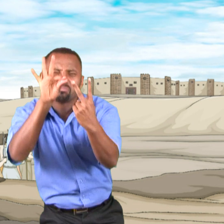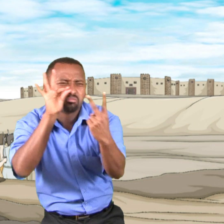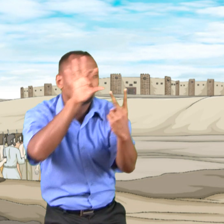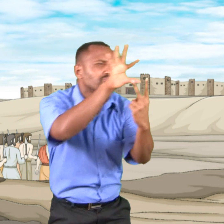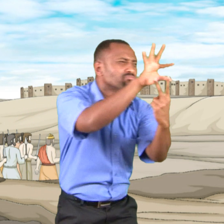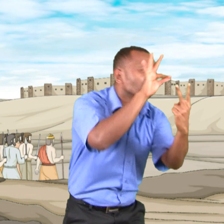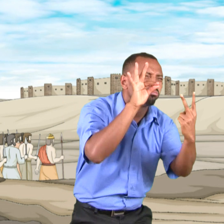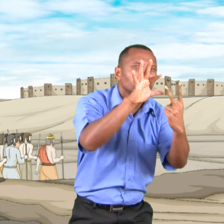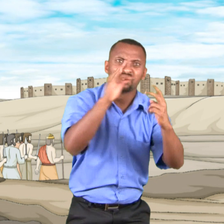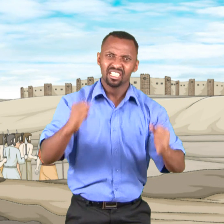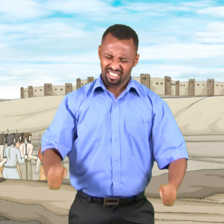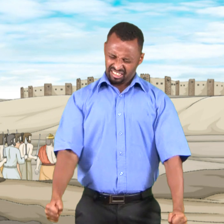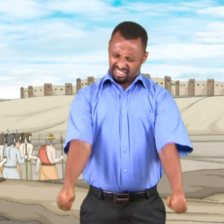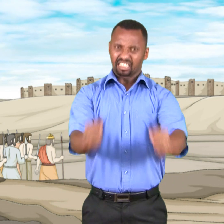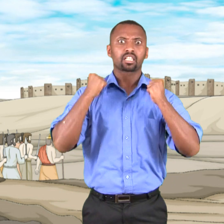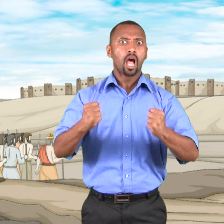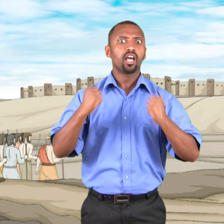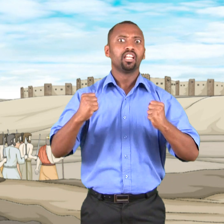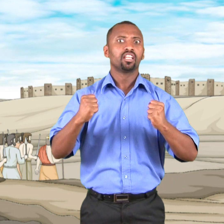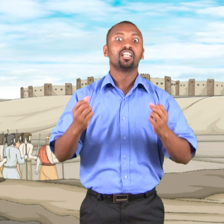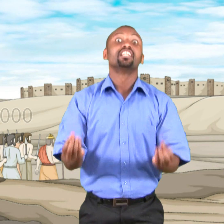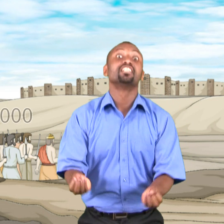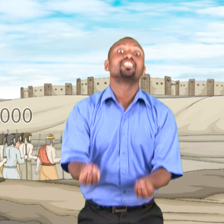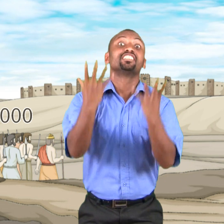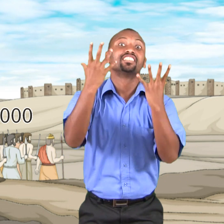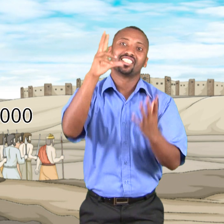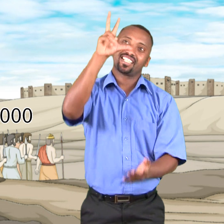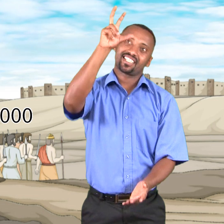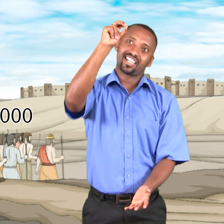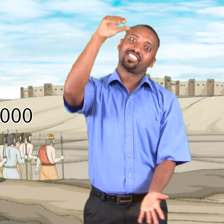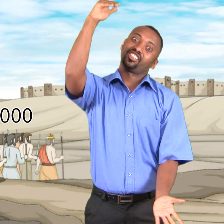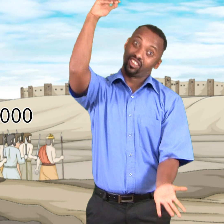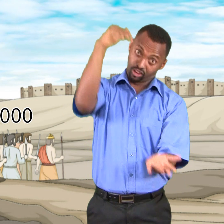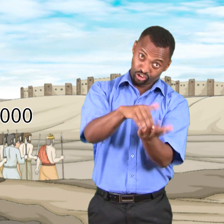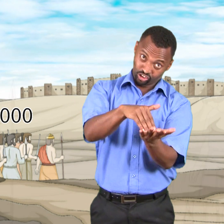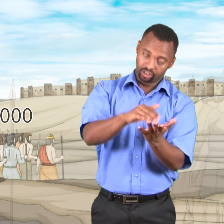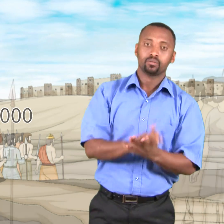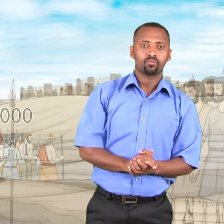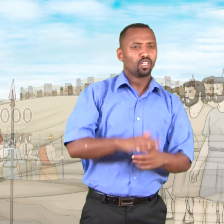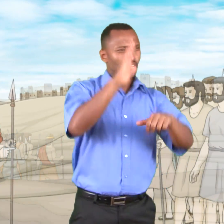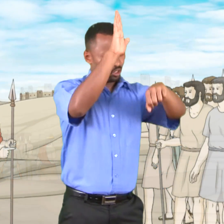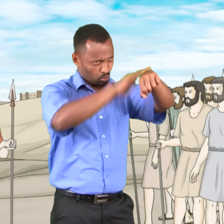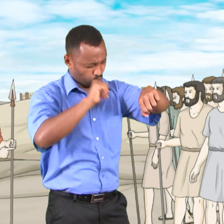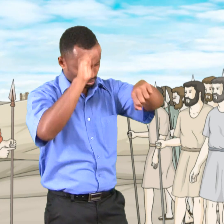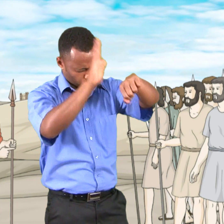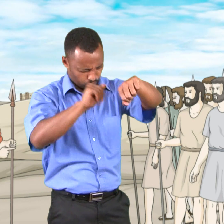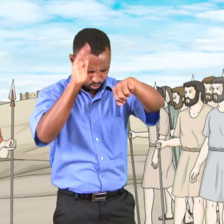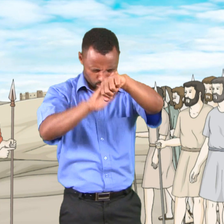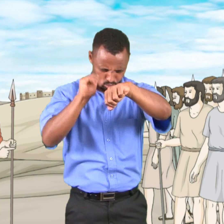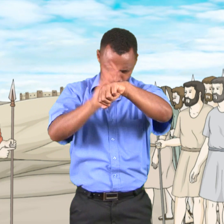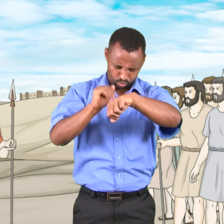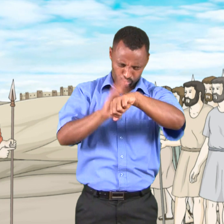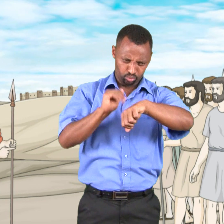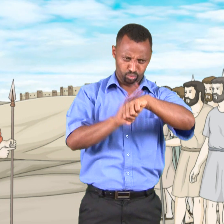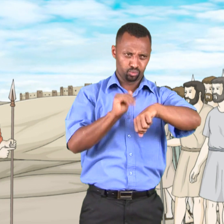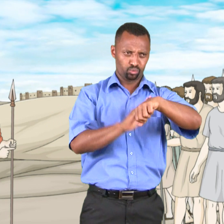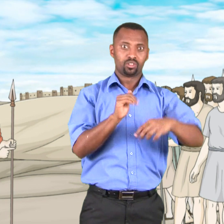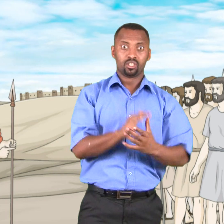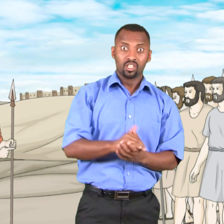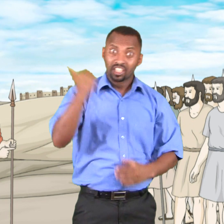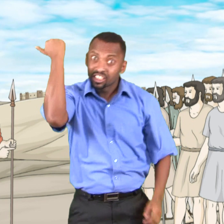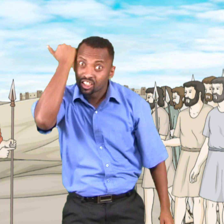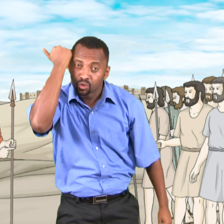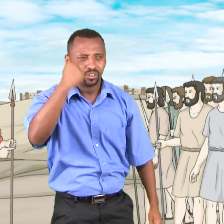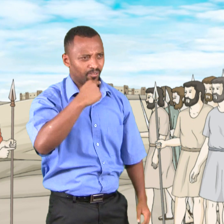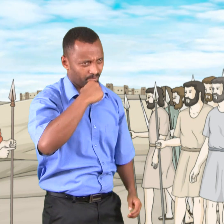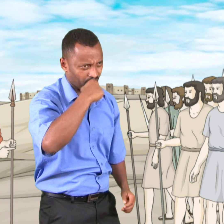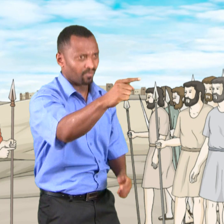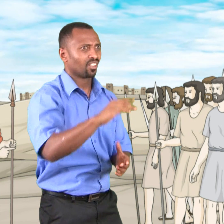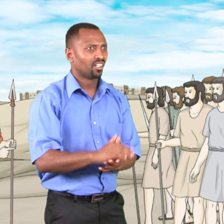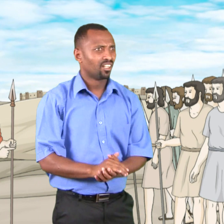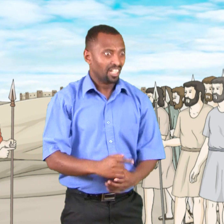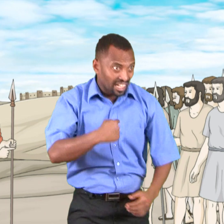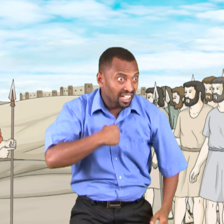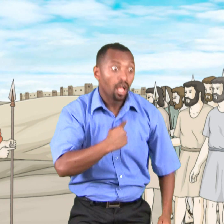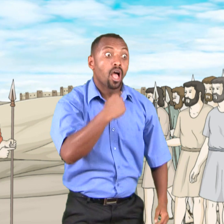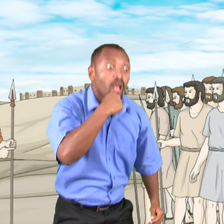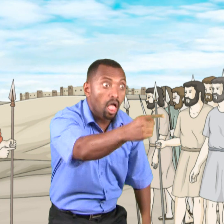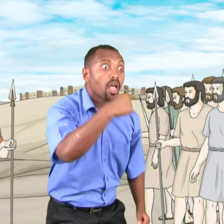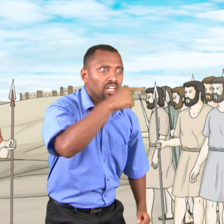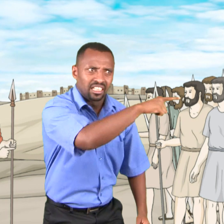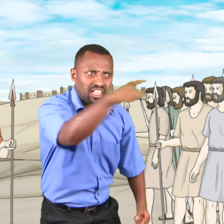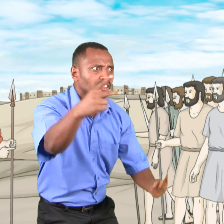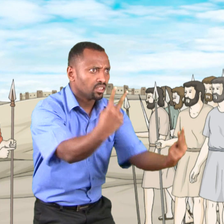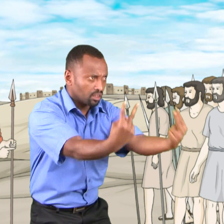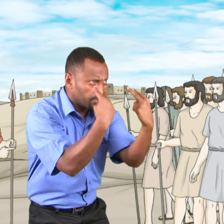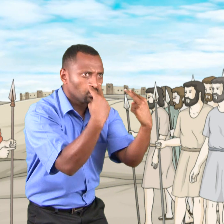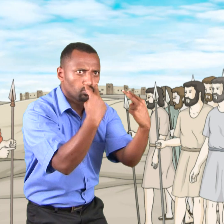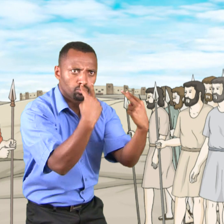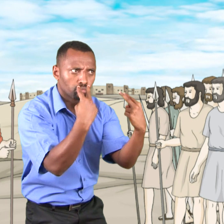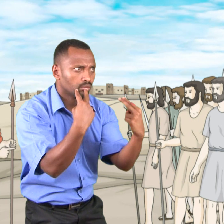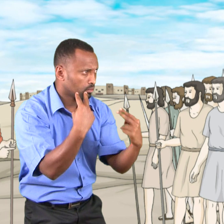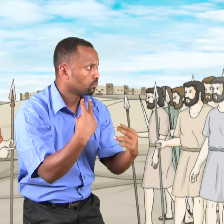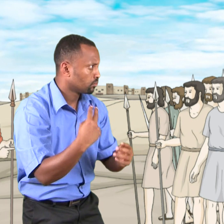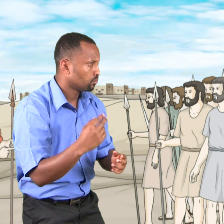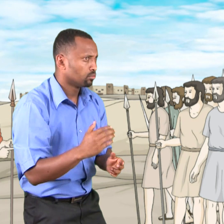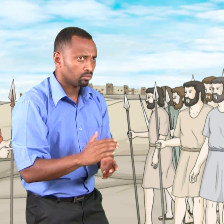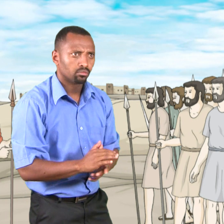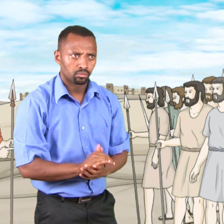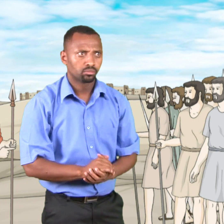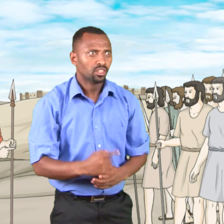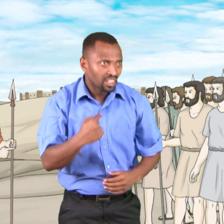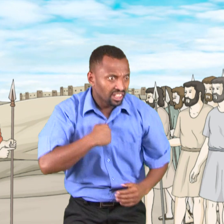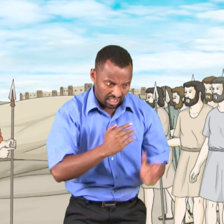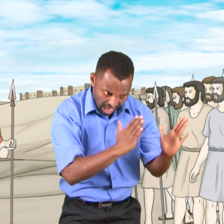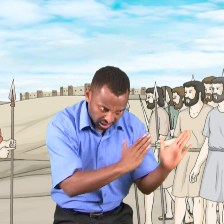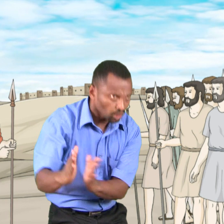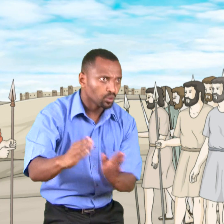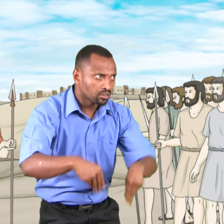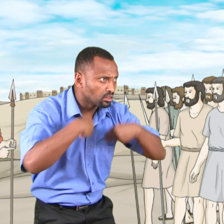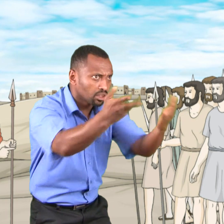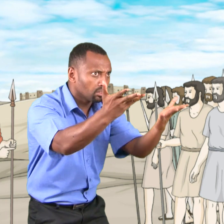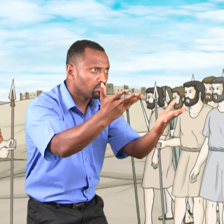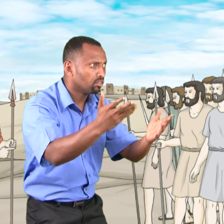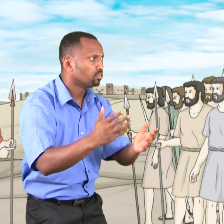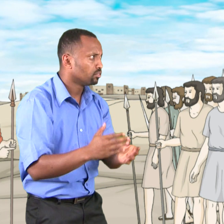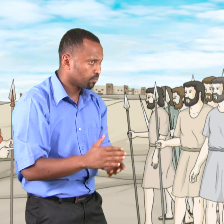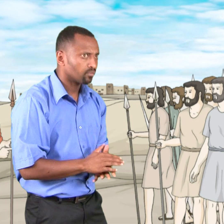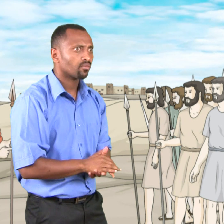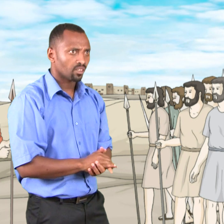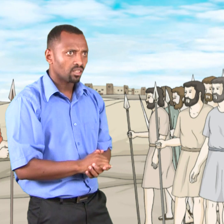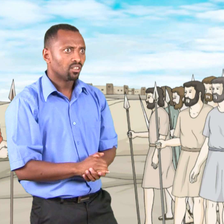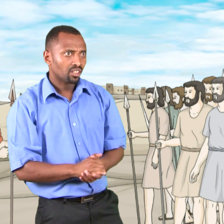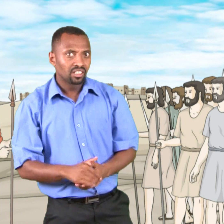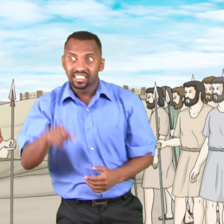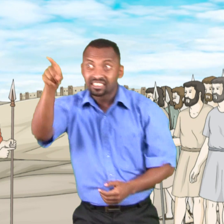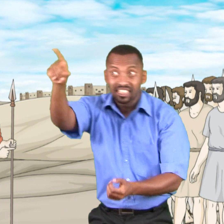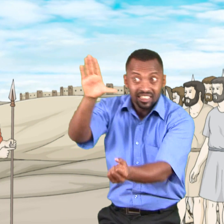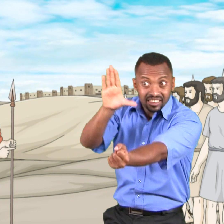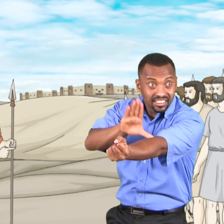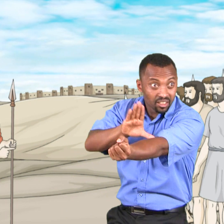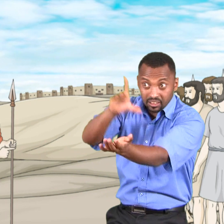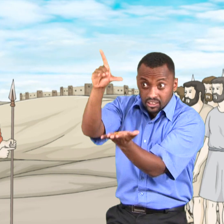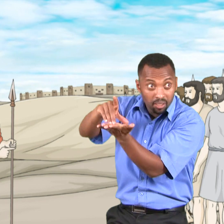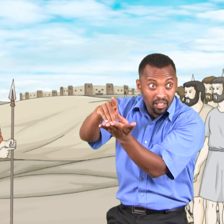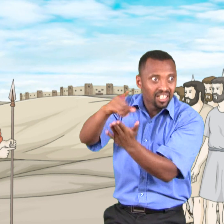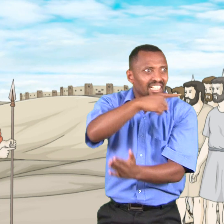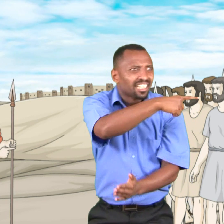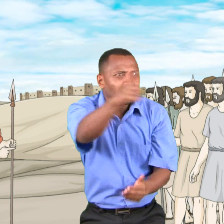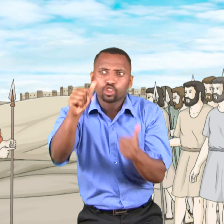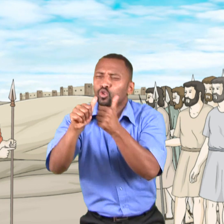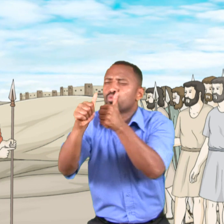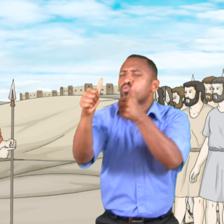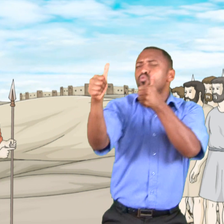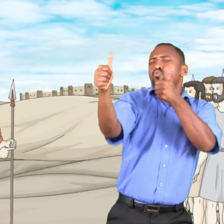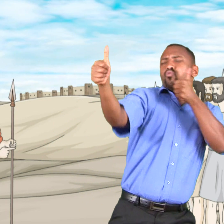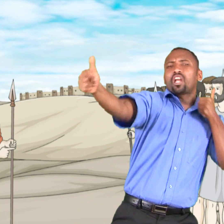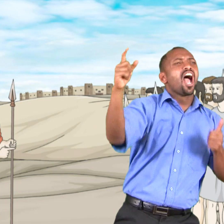Joshua chose 30,000 mighty men of valor and sent them out at night with these orders: “Pay attention. You are to lie in ambush behind the city, not too far from it. All of you must be ready. Then I and all the troops with me will advance on the city.